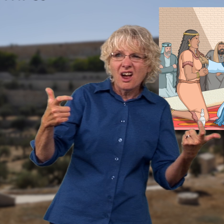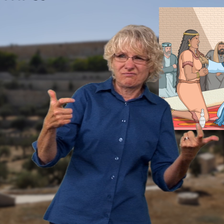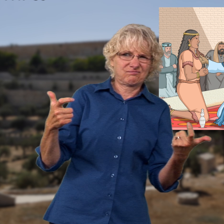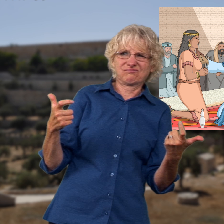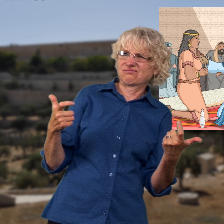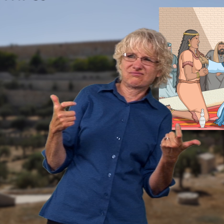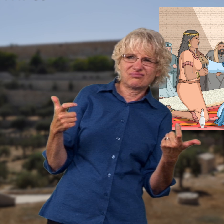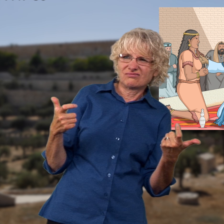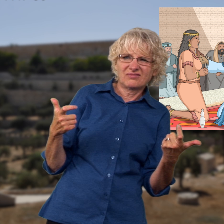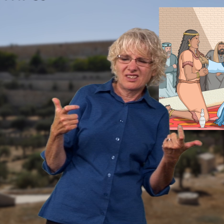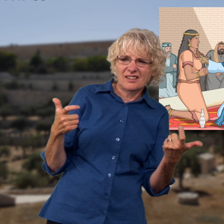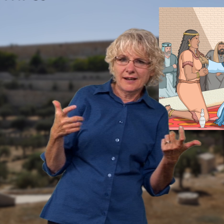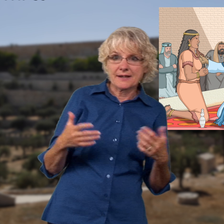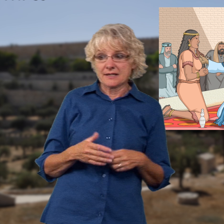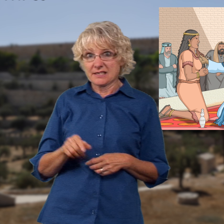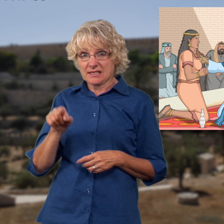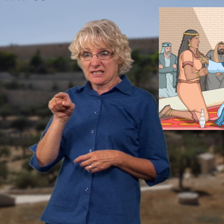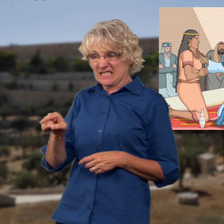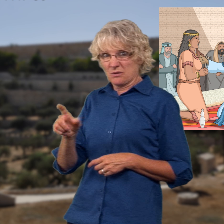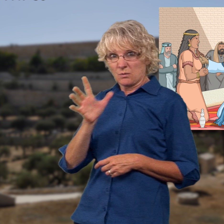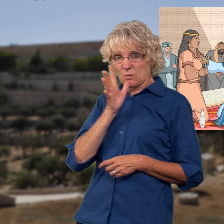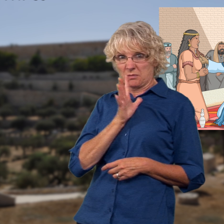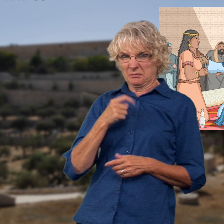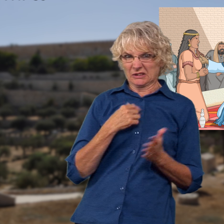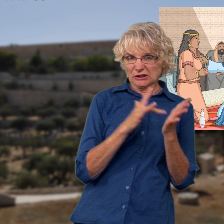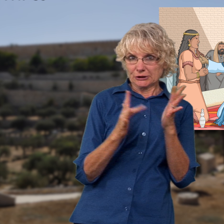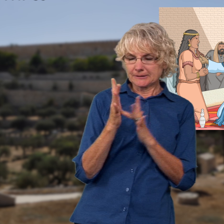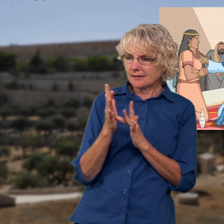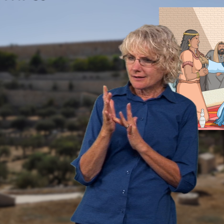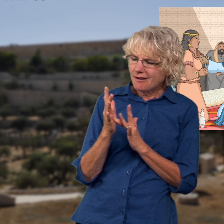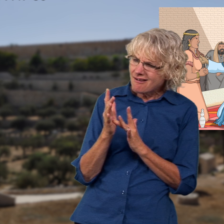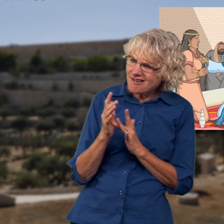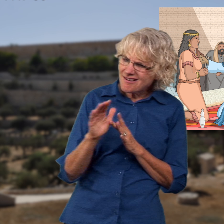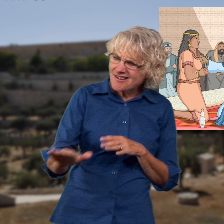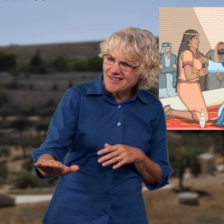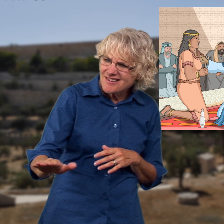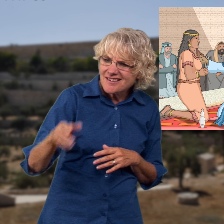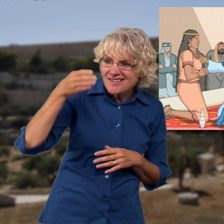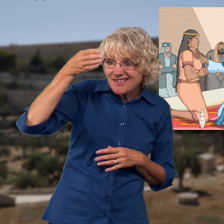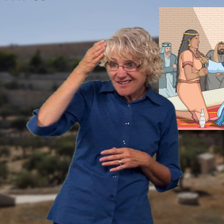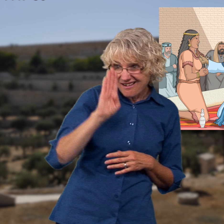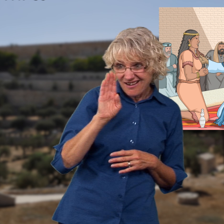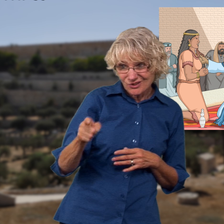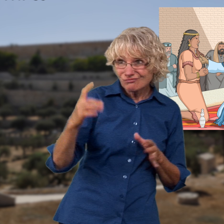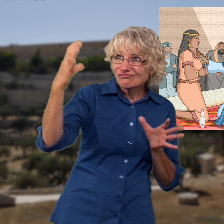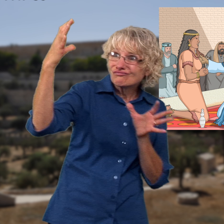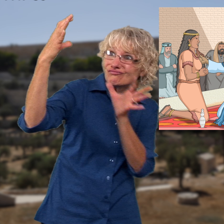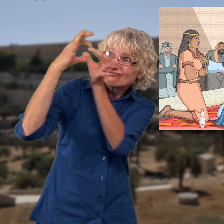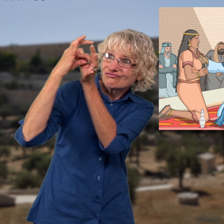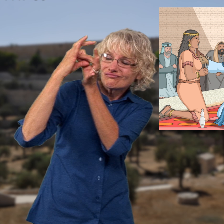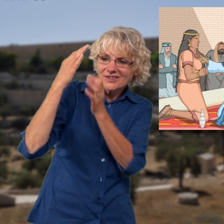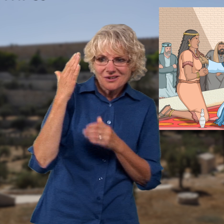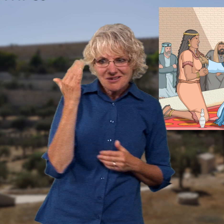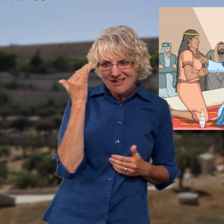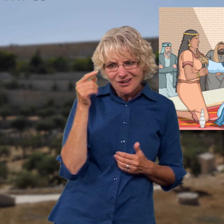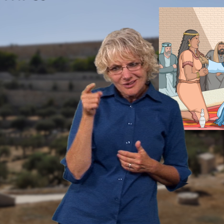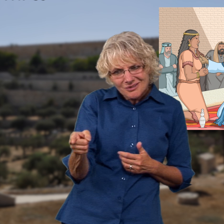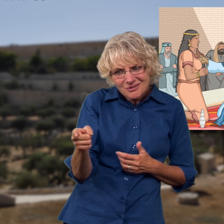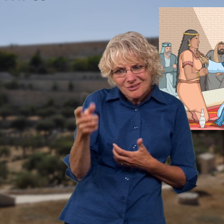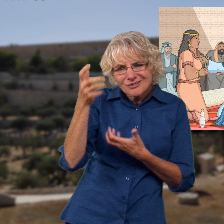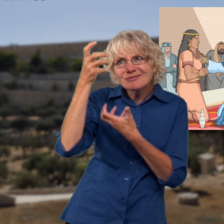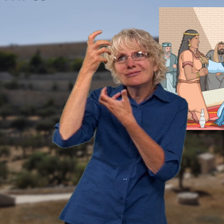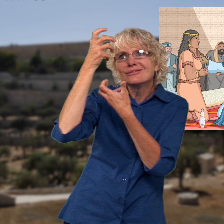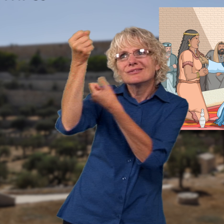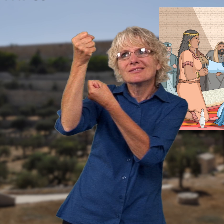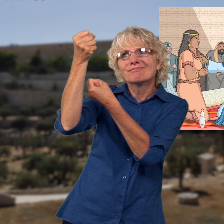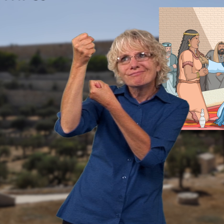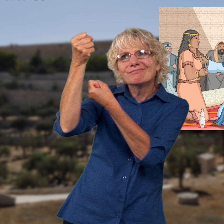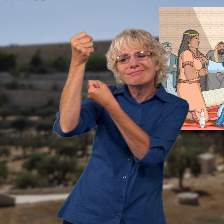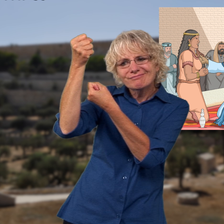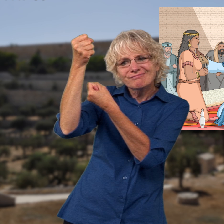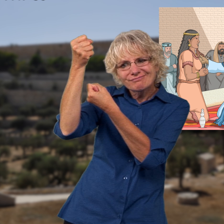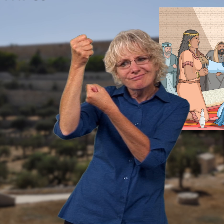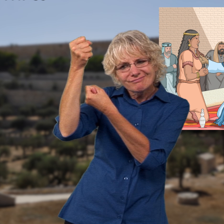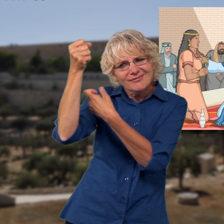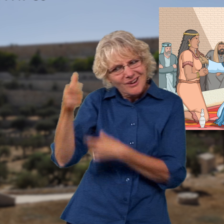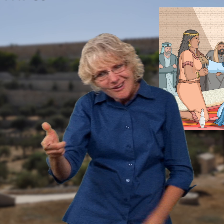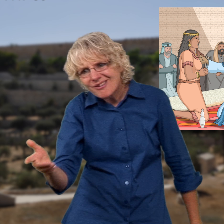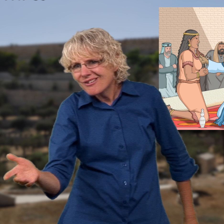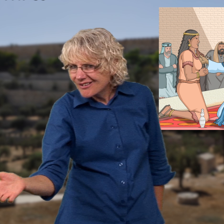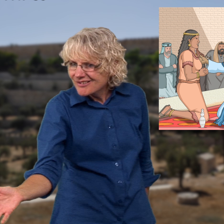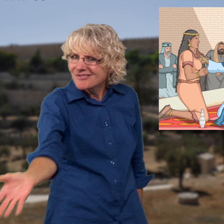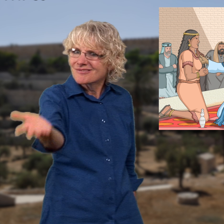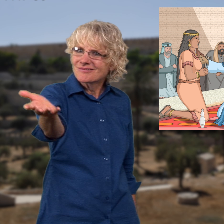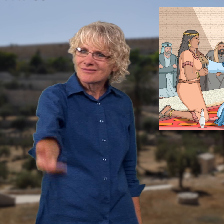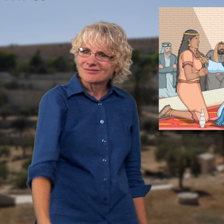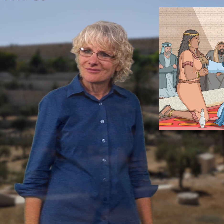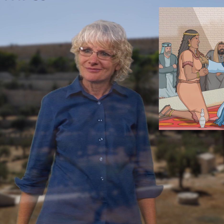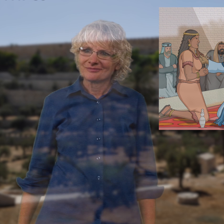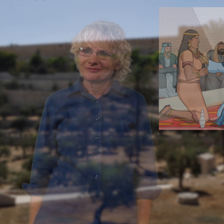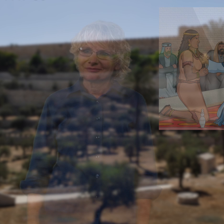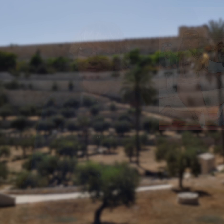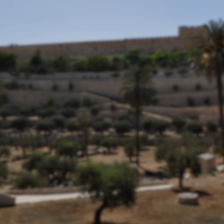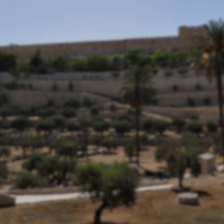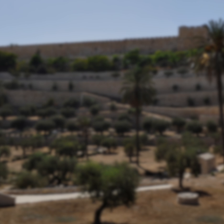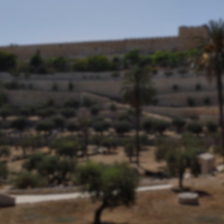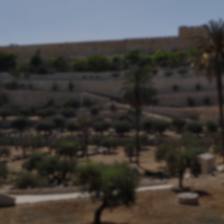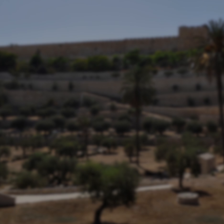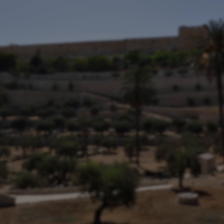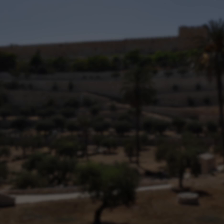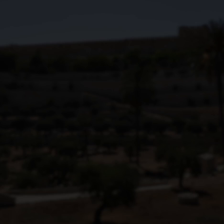And Jesus told the woman, “Your faith has saved you; go in peace.”